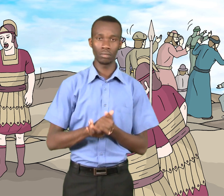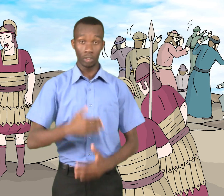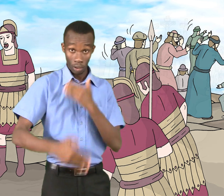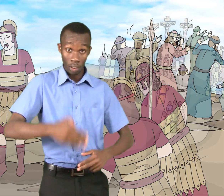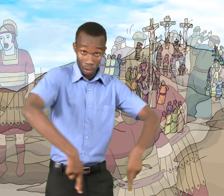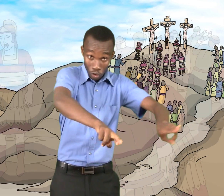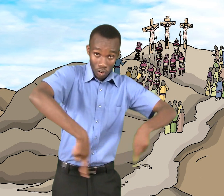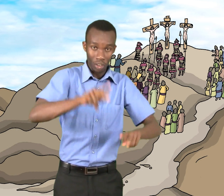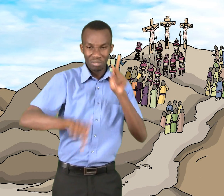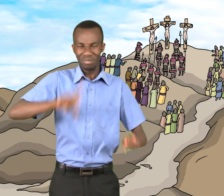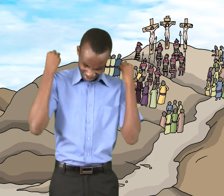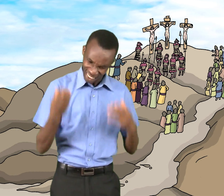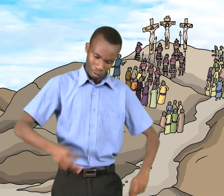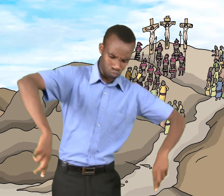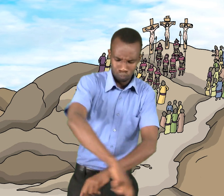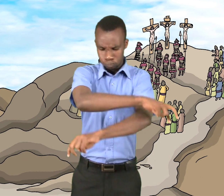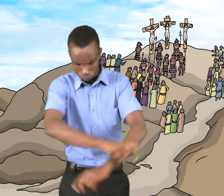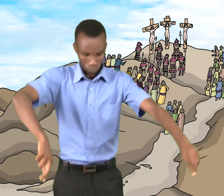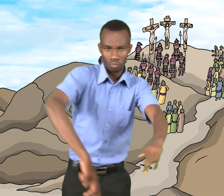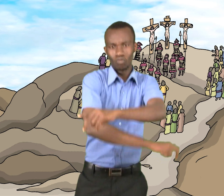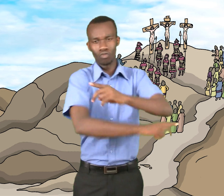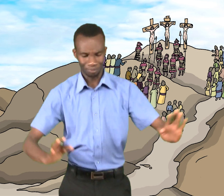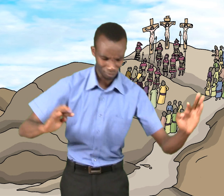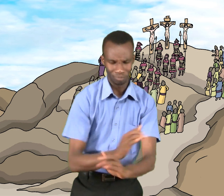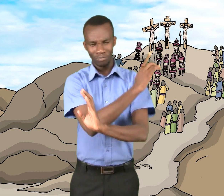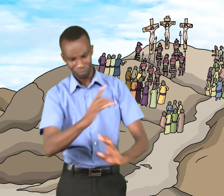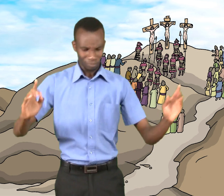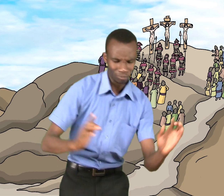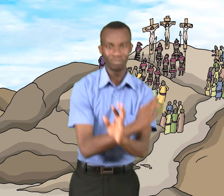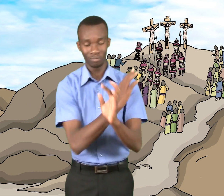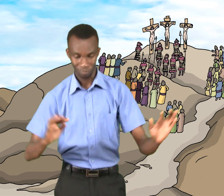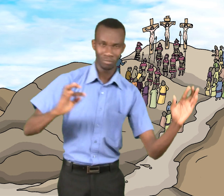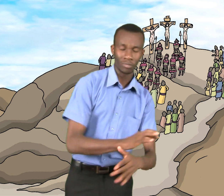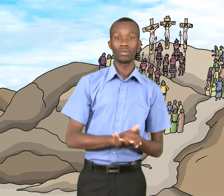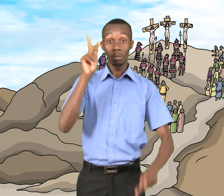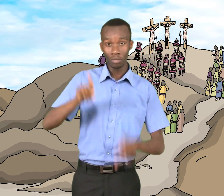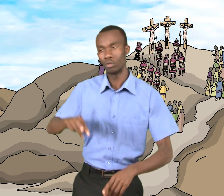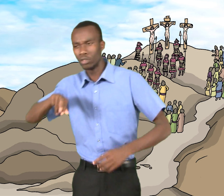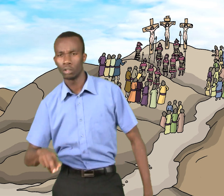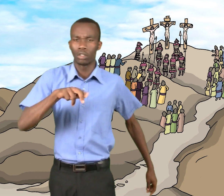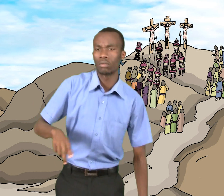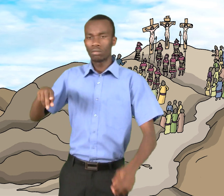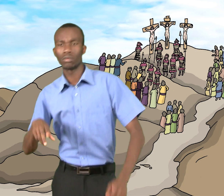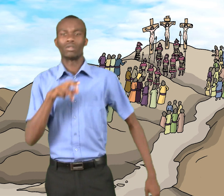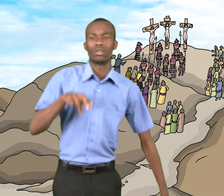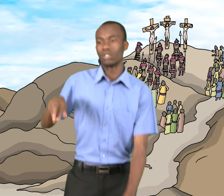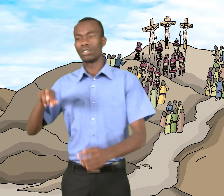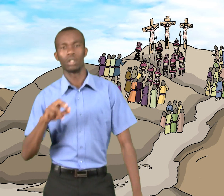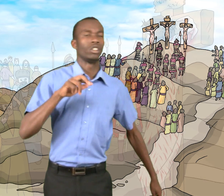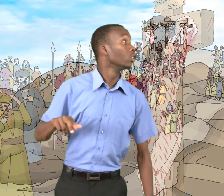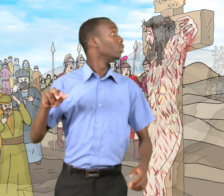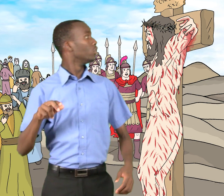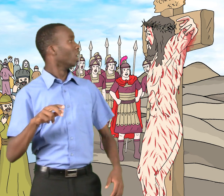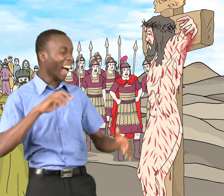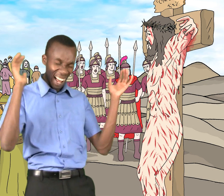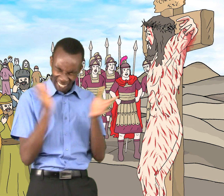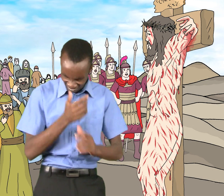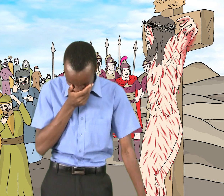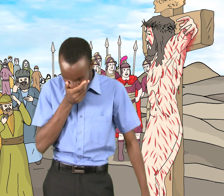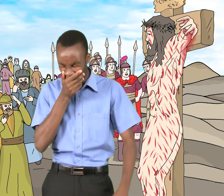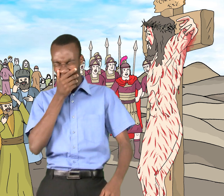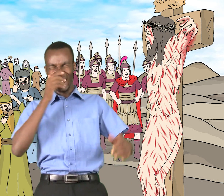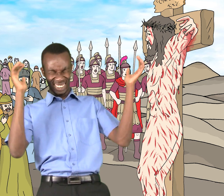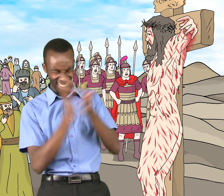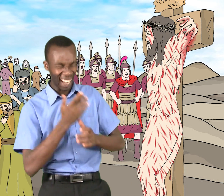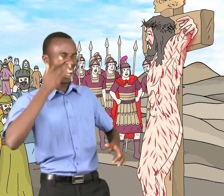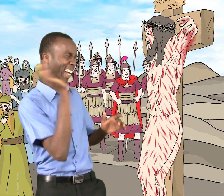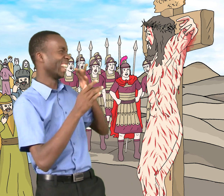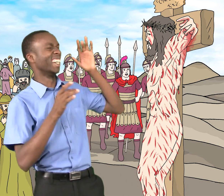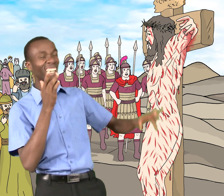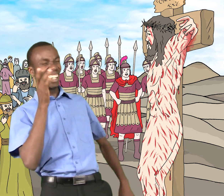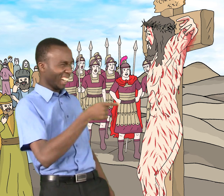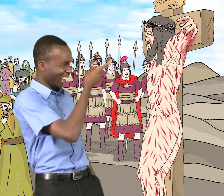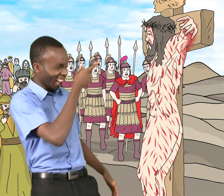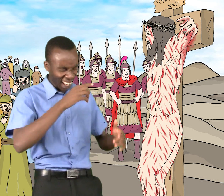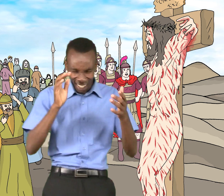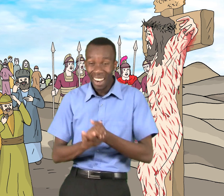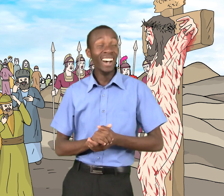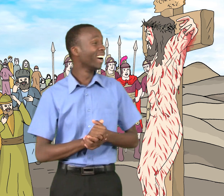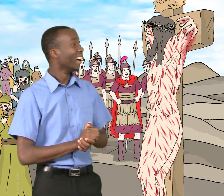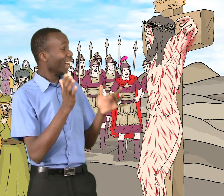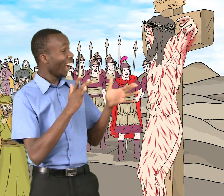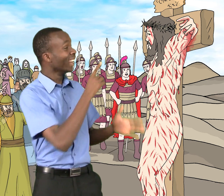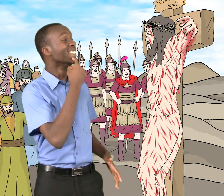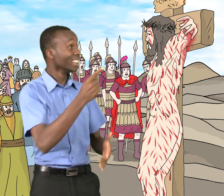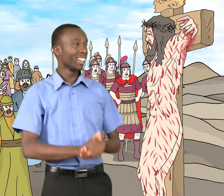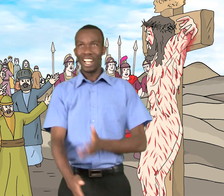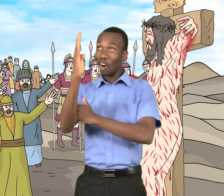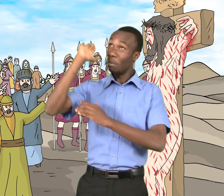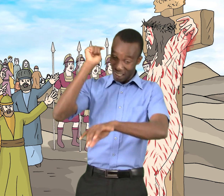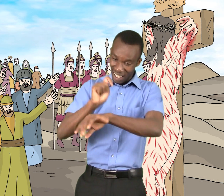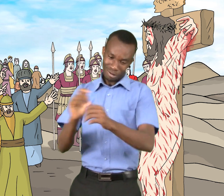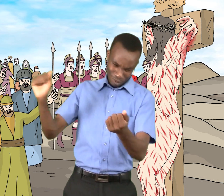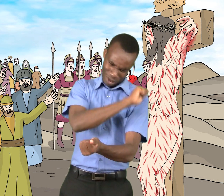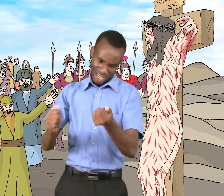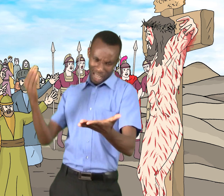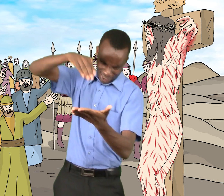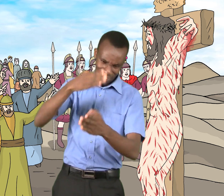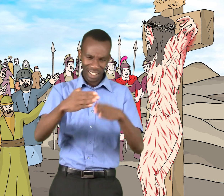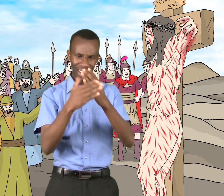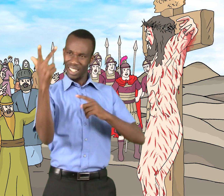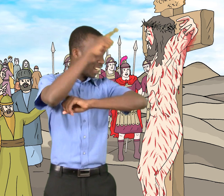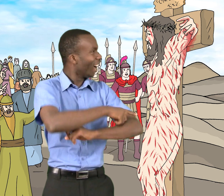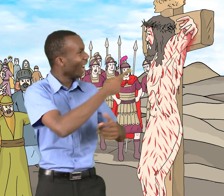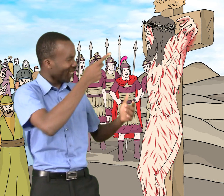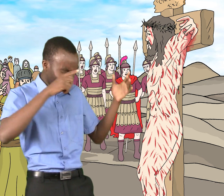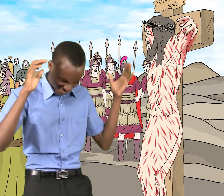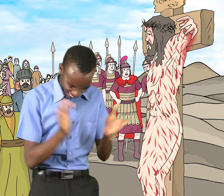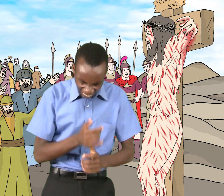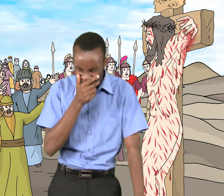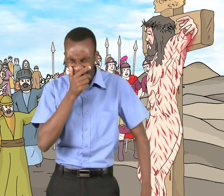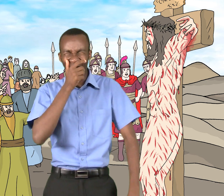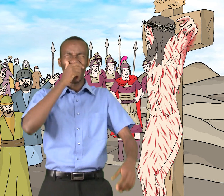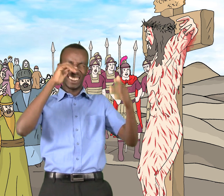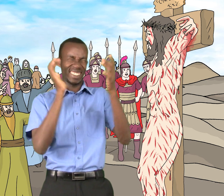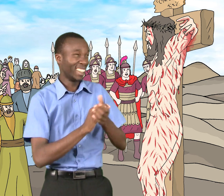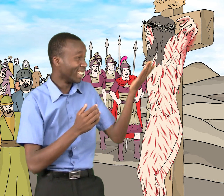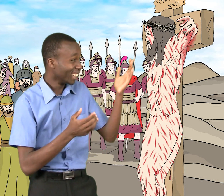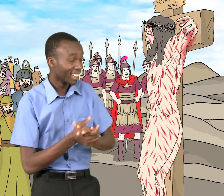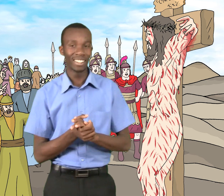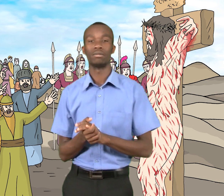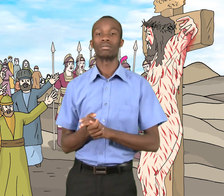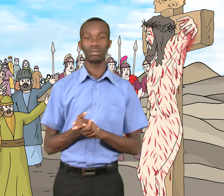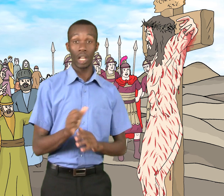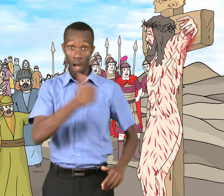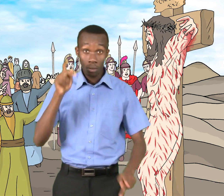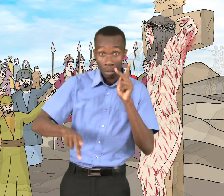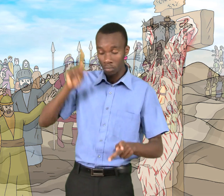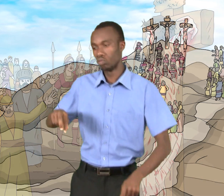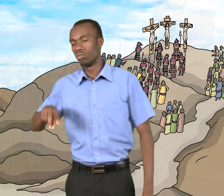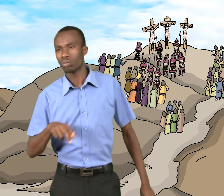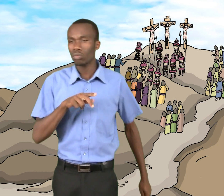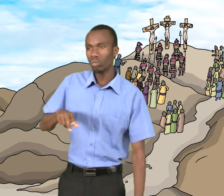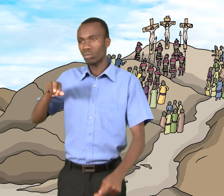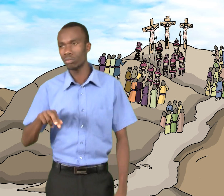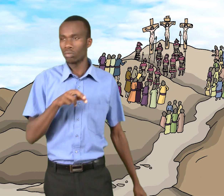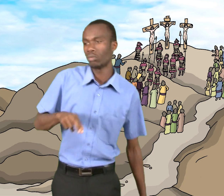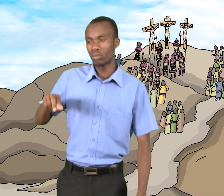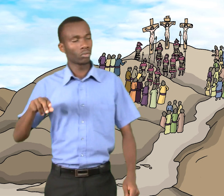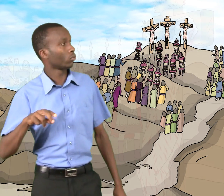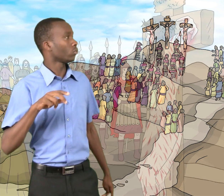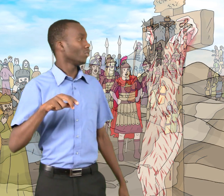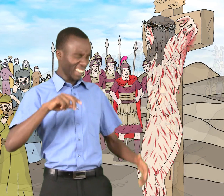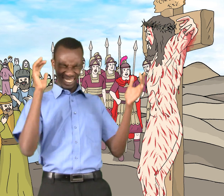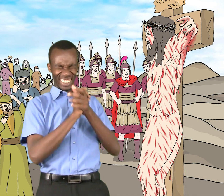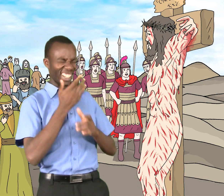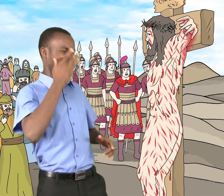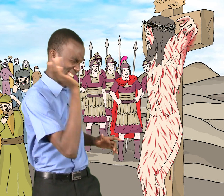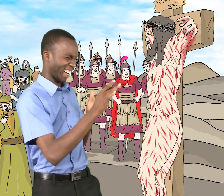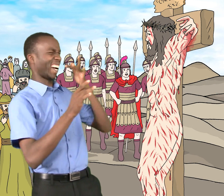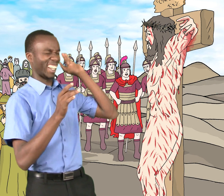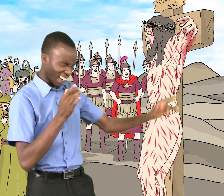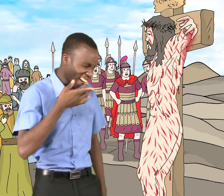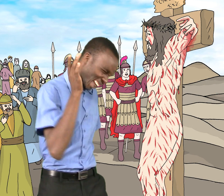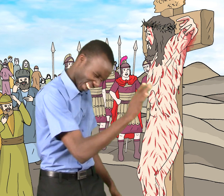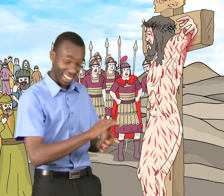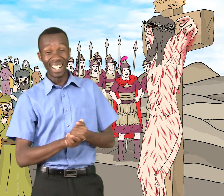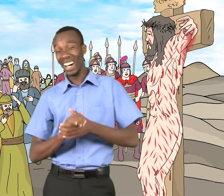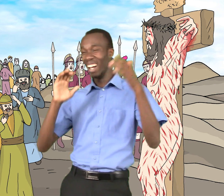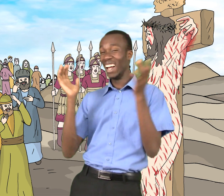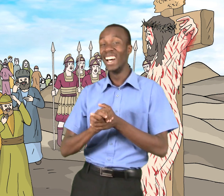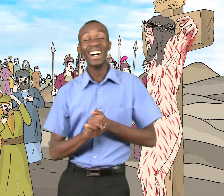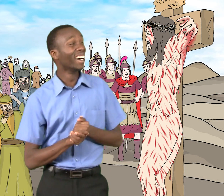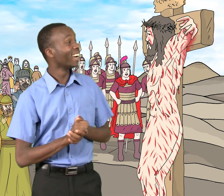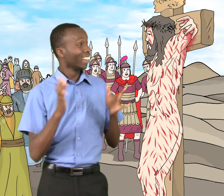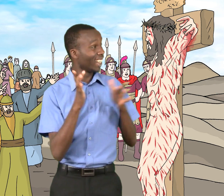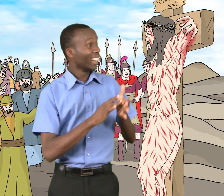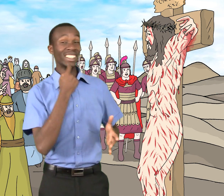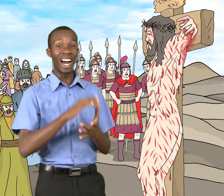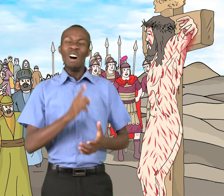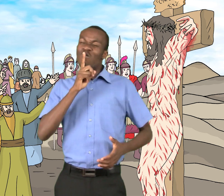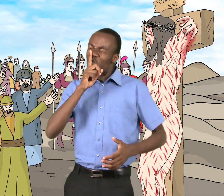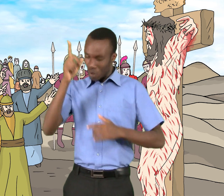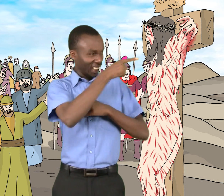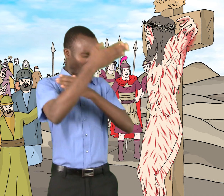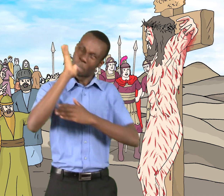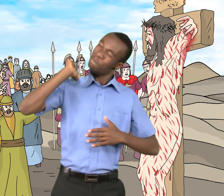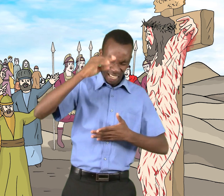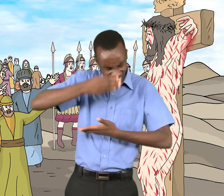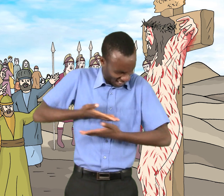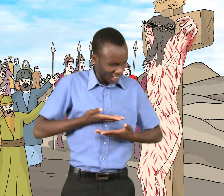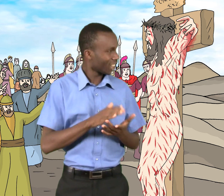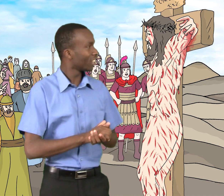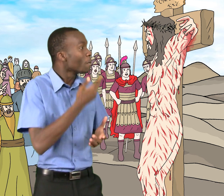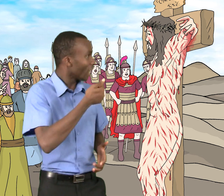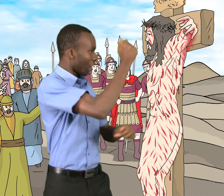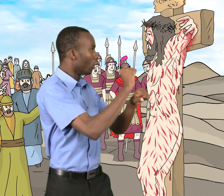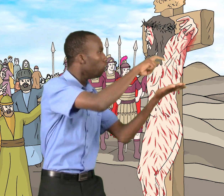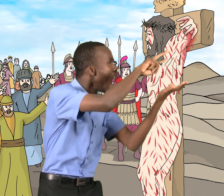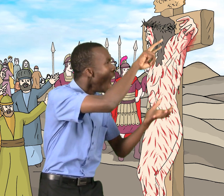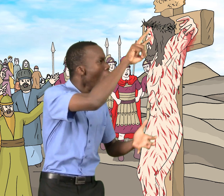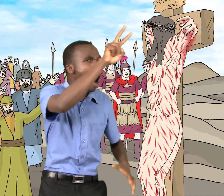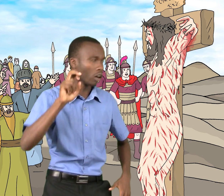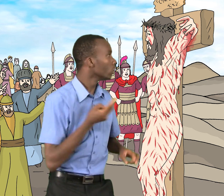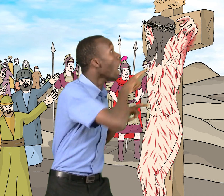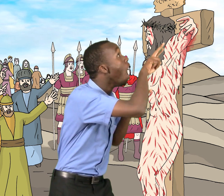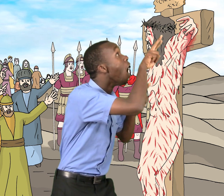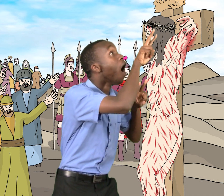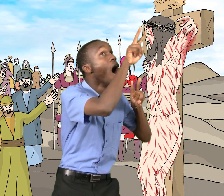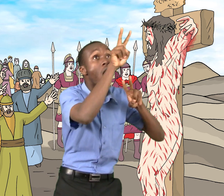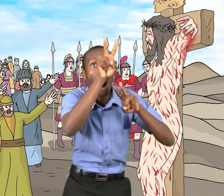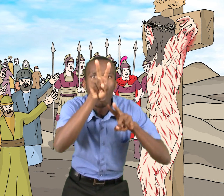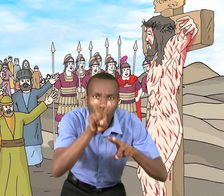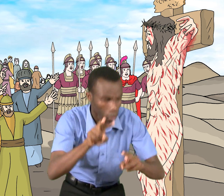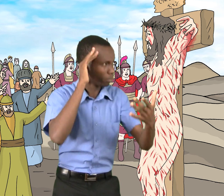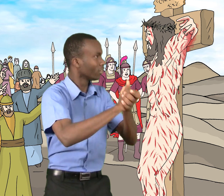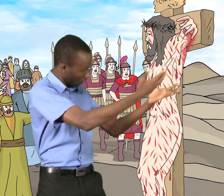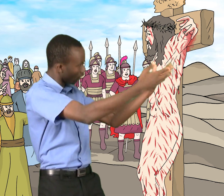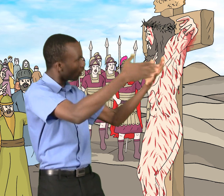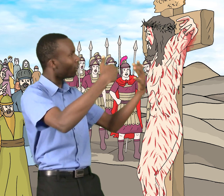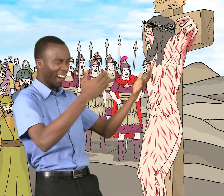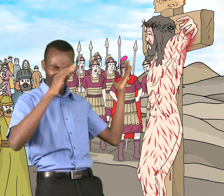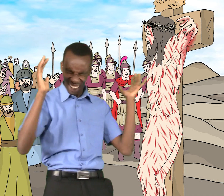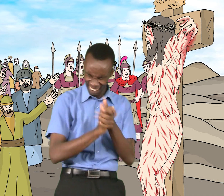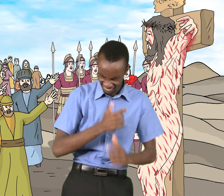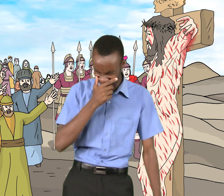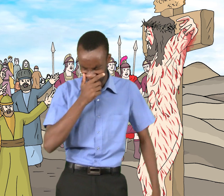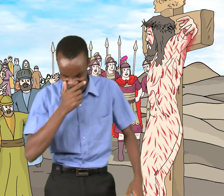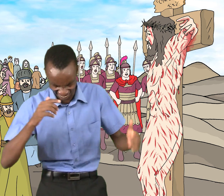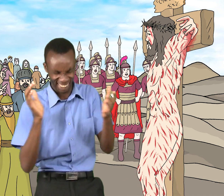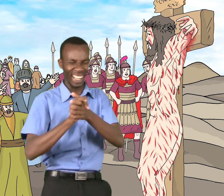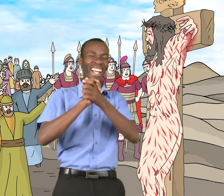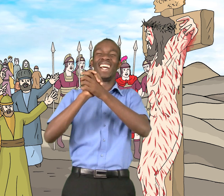And those who passed by heaped abuse on Him, shaking their heads and saying, “You who are going to destroy the temple and rebuild it in three days, save Yourself!